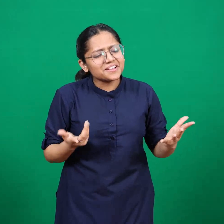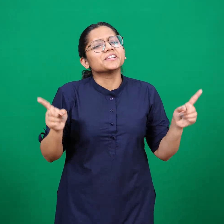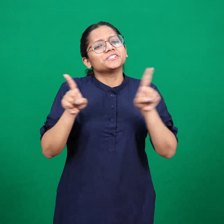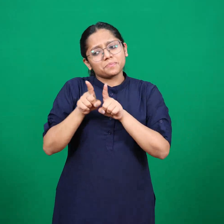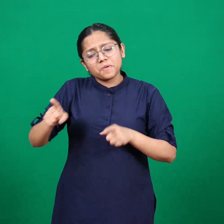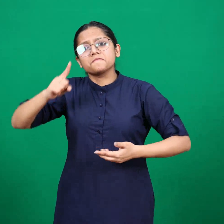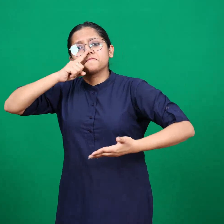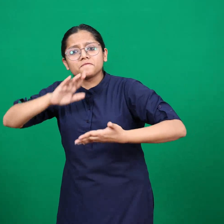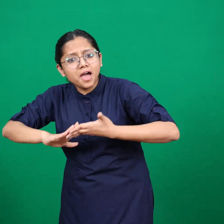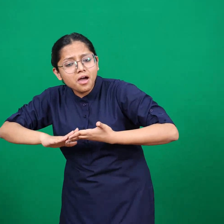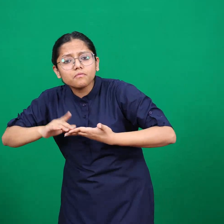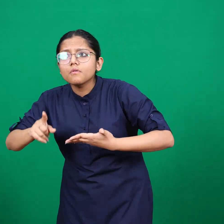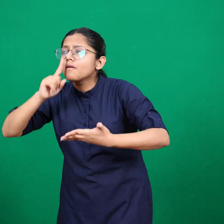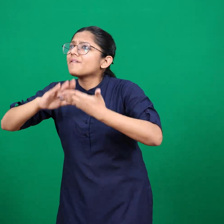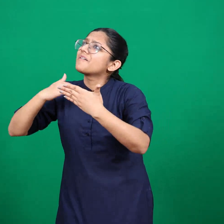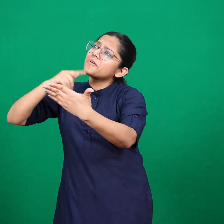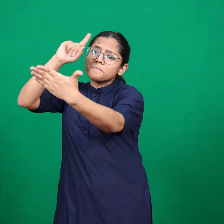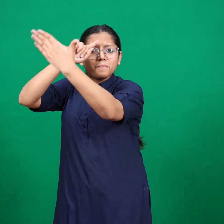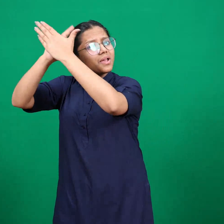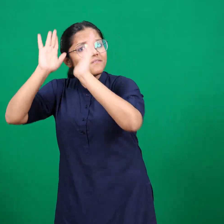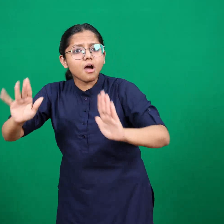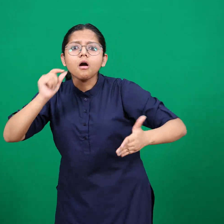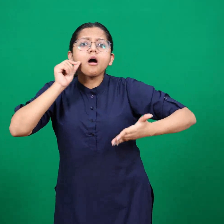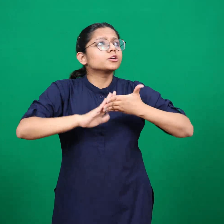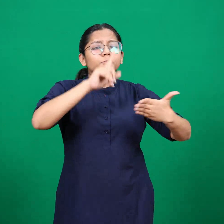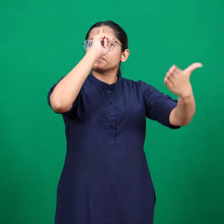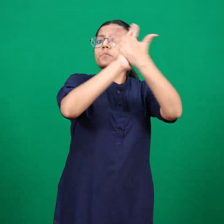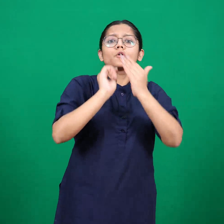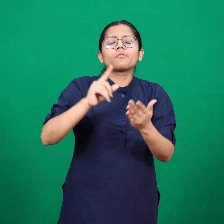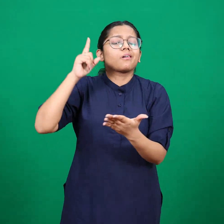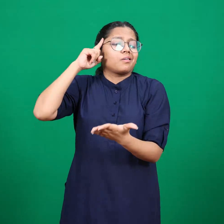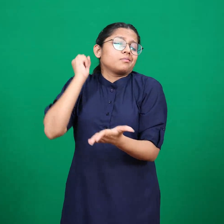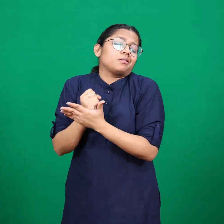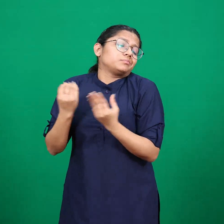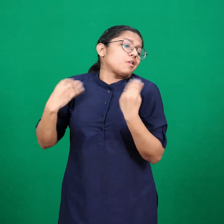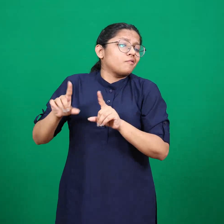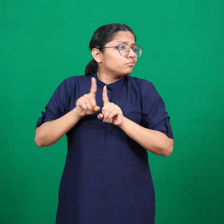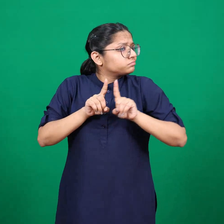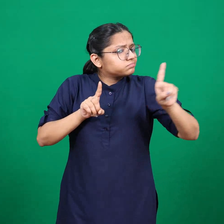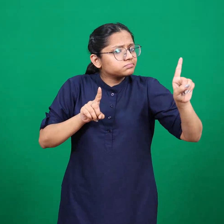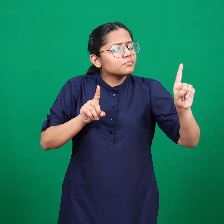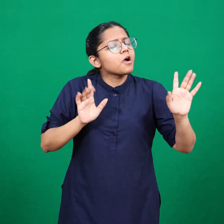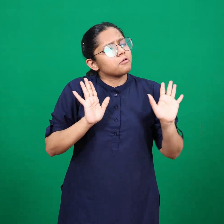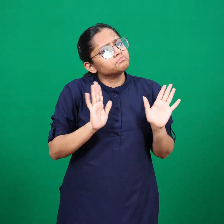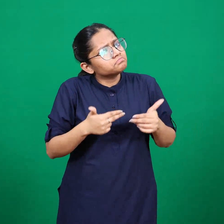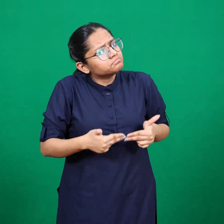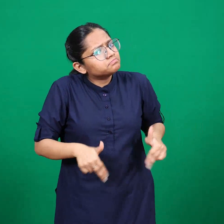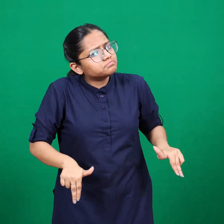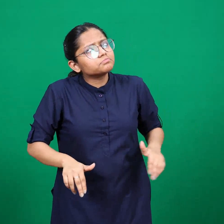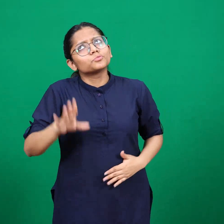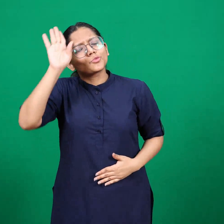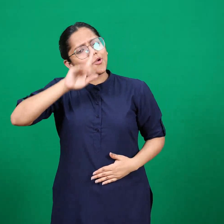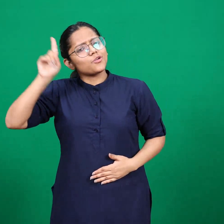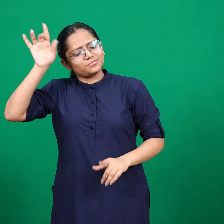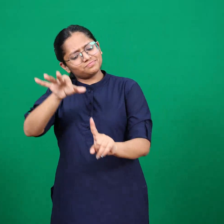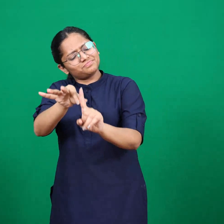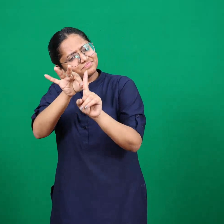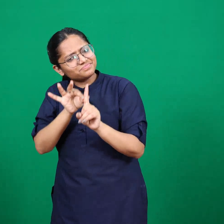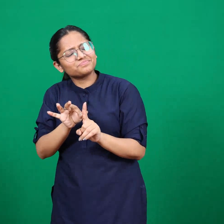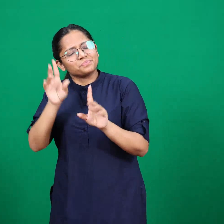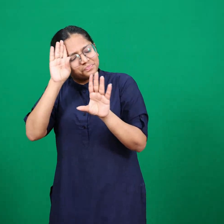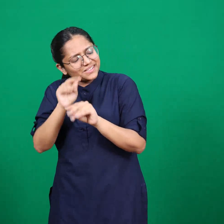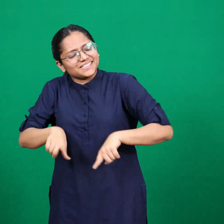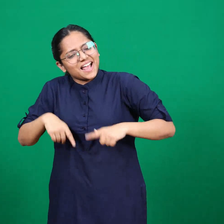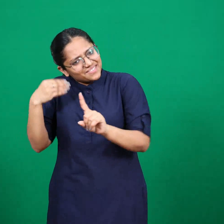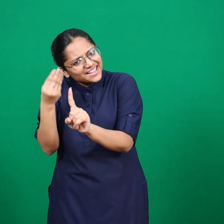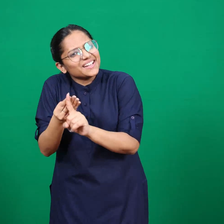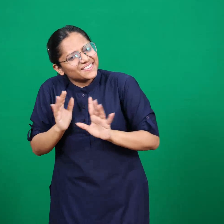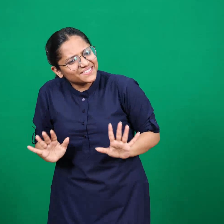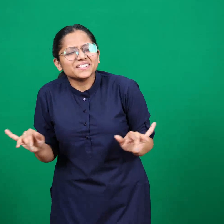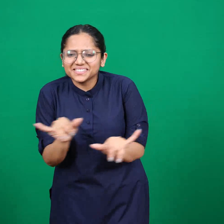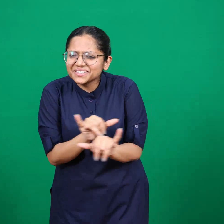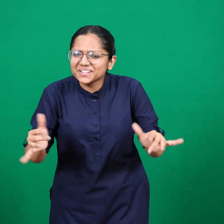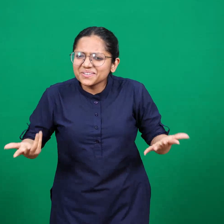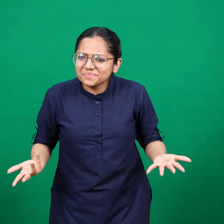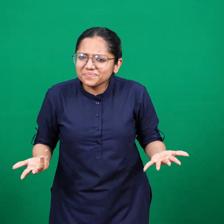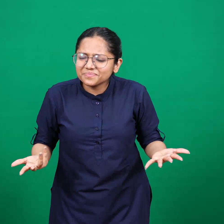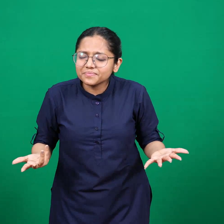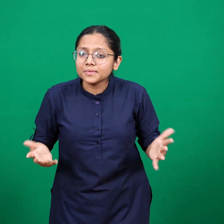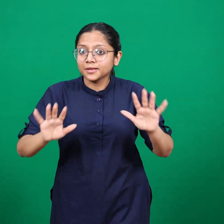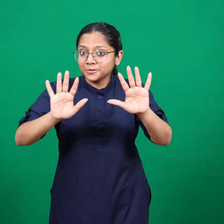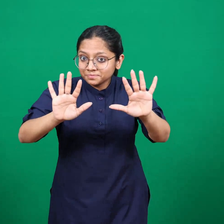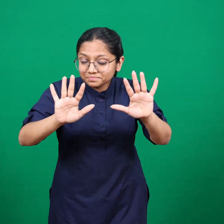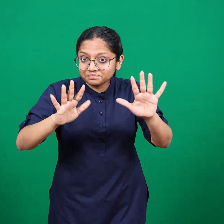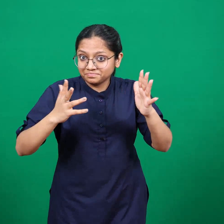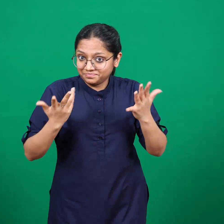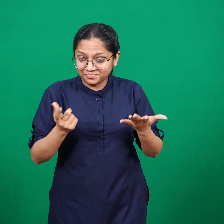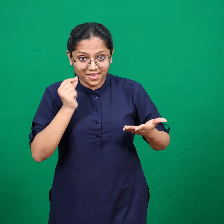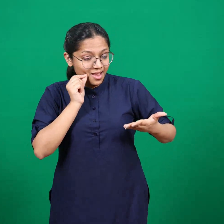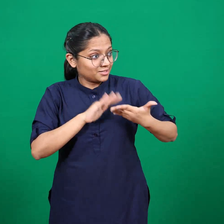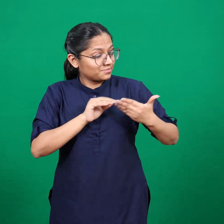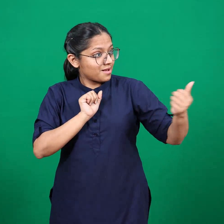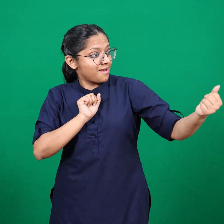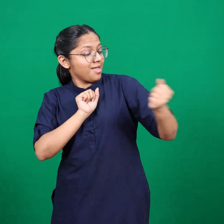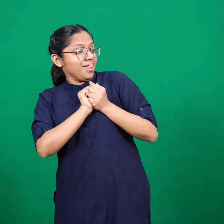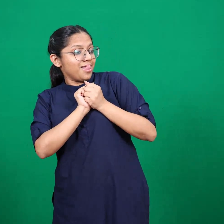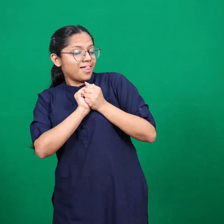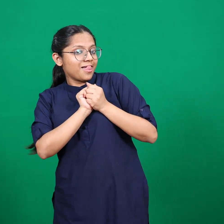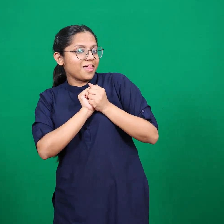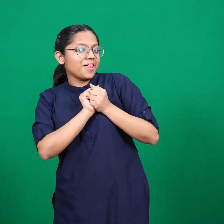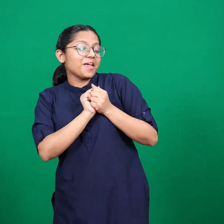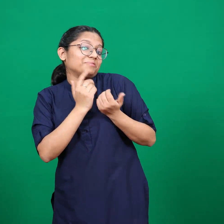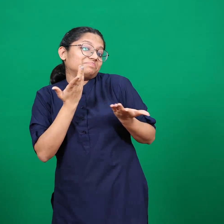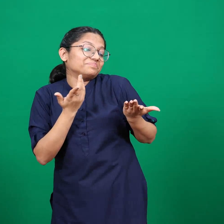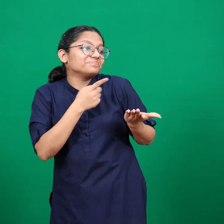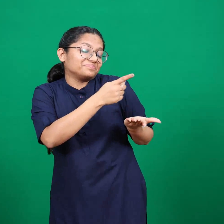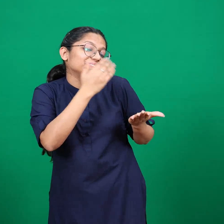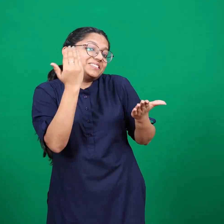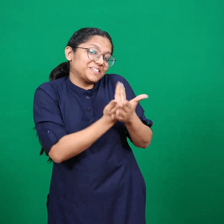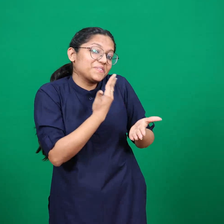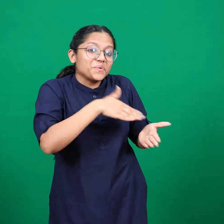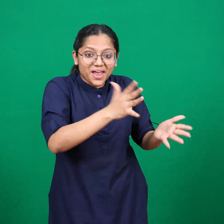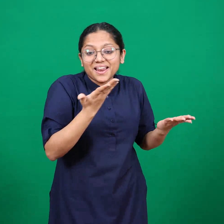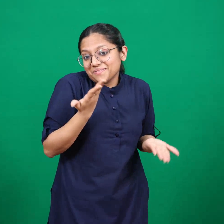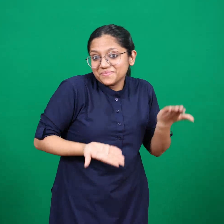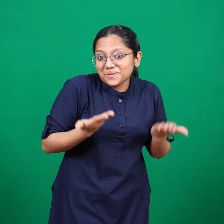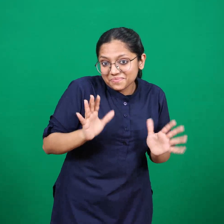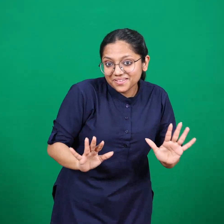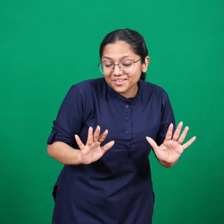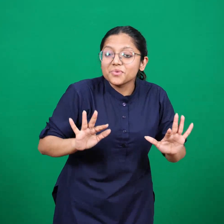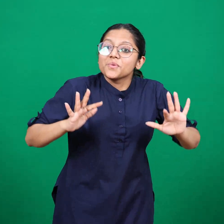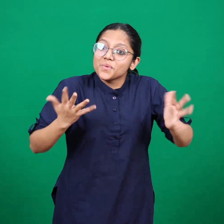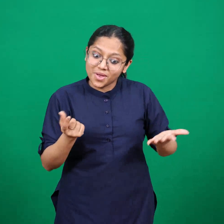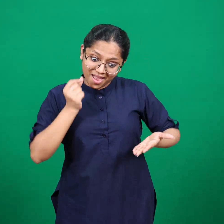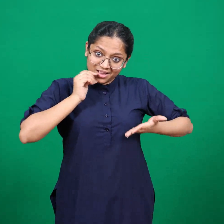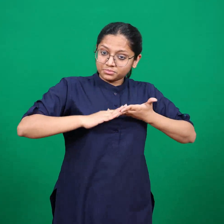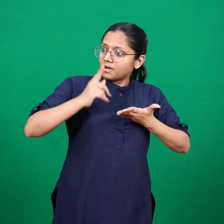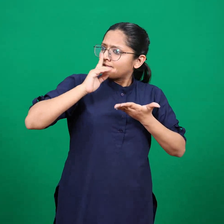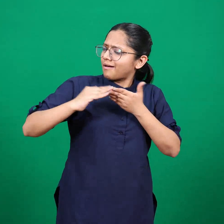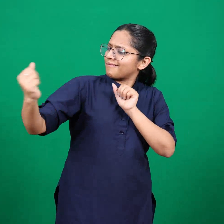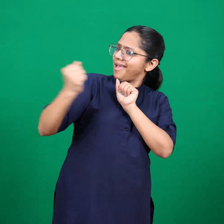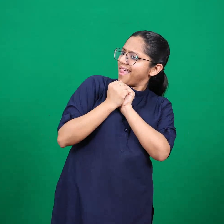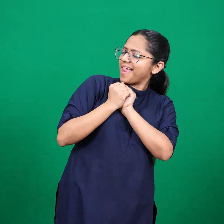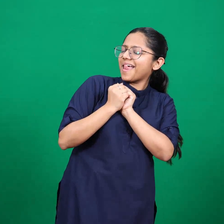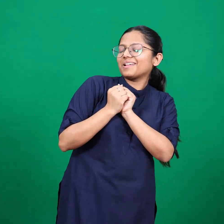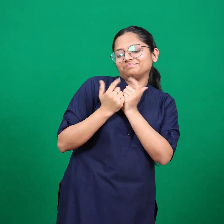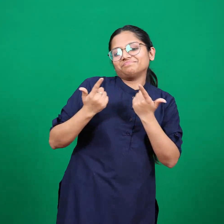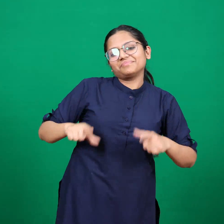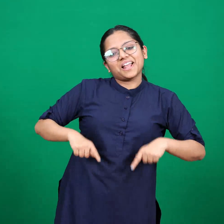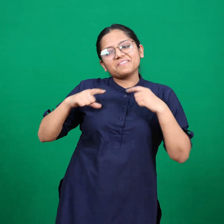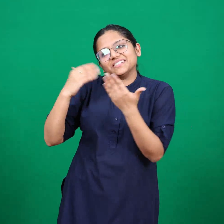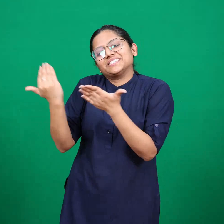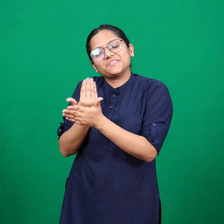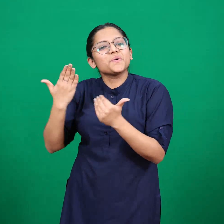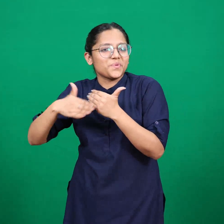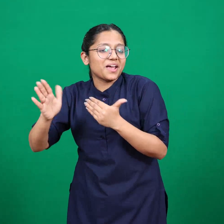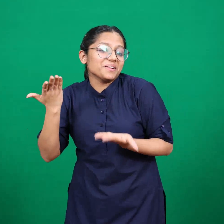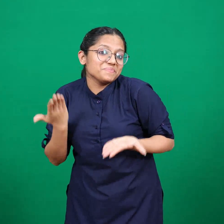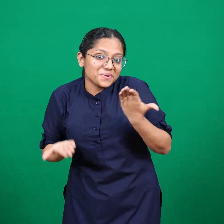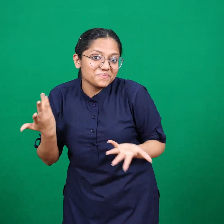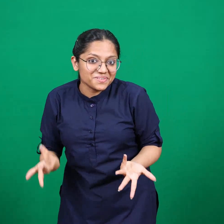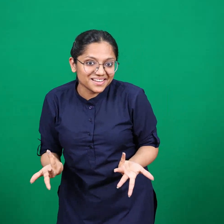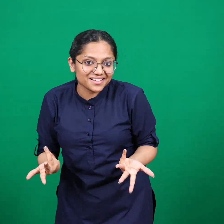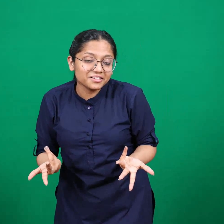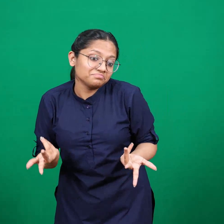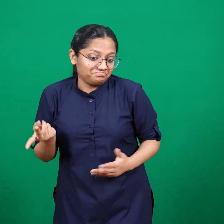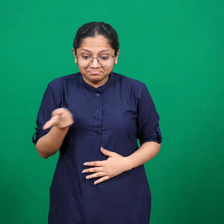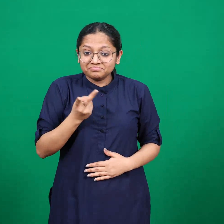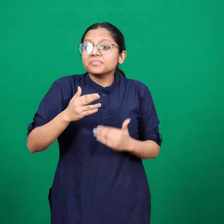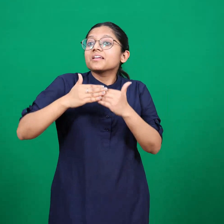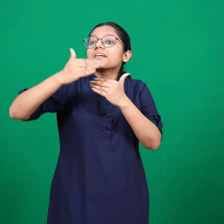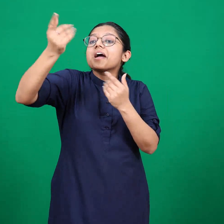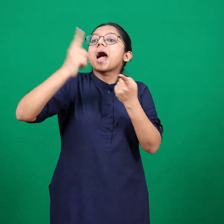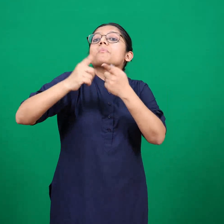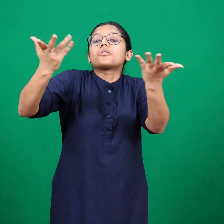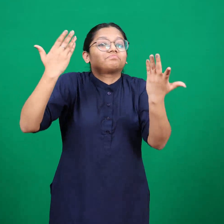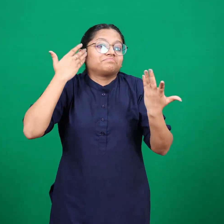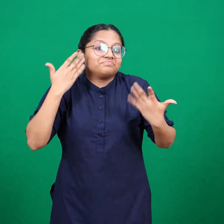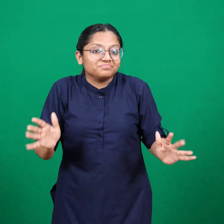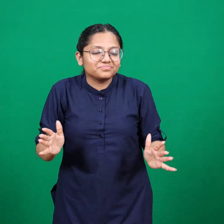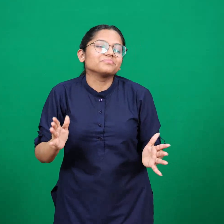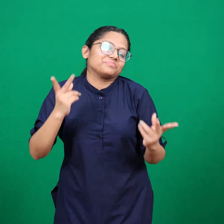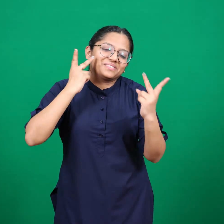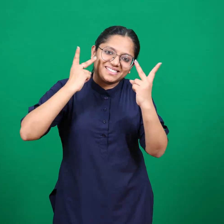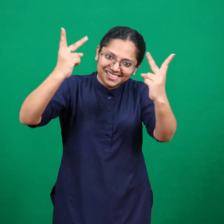How do you know, wife, whether you will save your husband? Or how do you know, husband, whether you will save your wife?